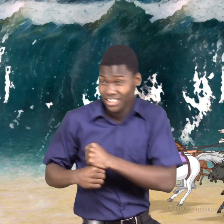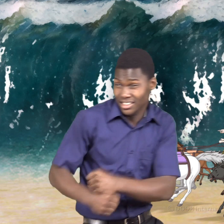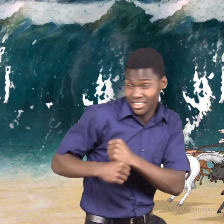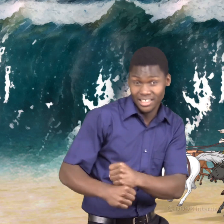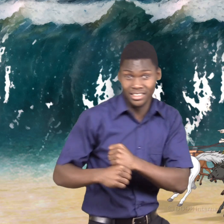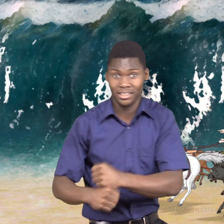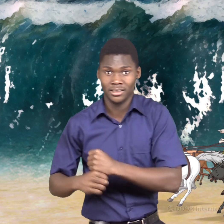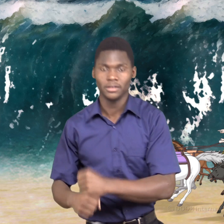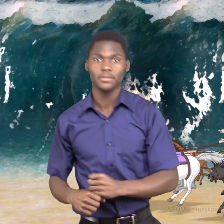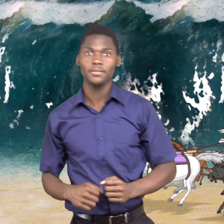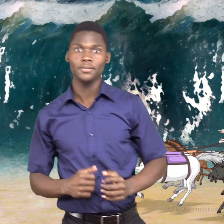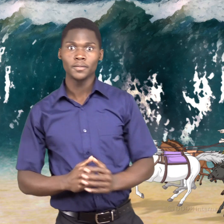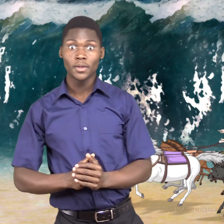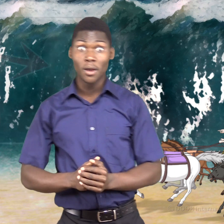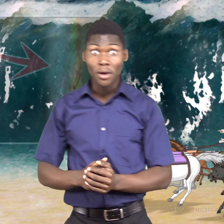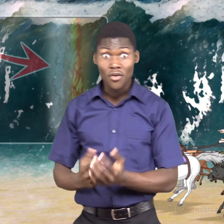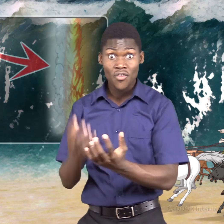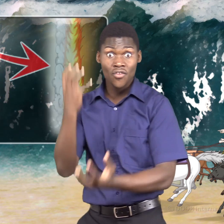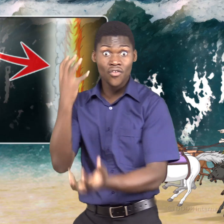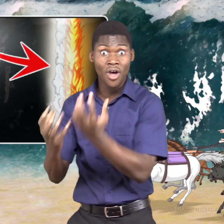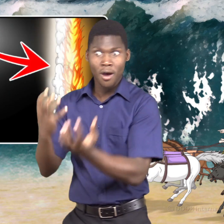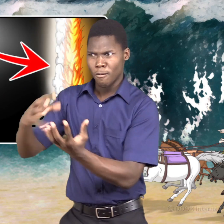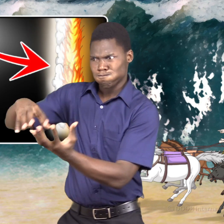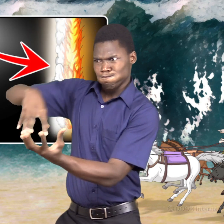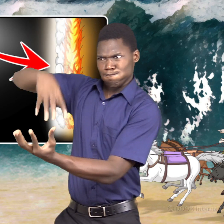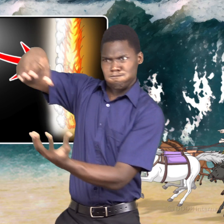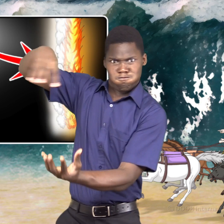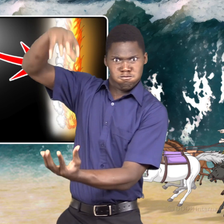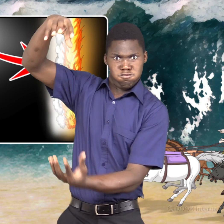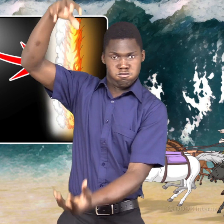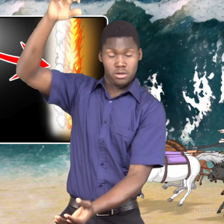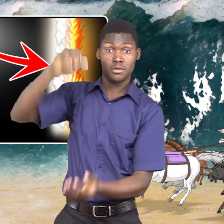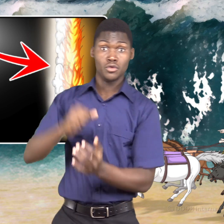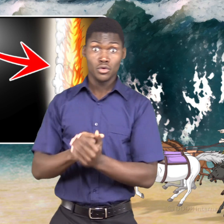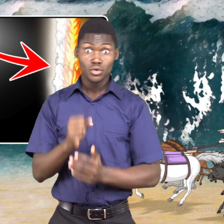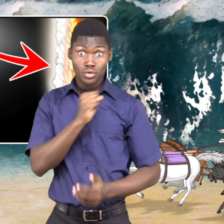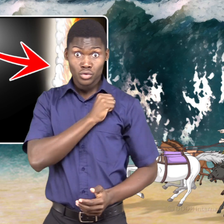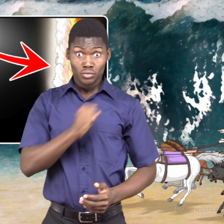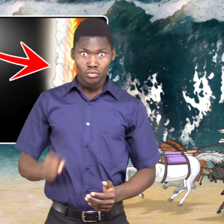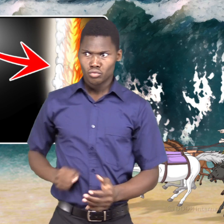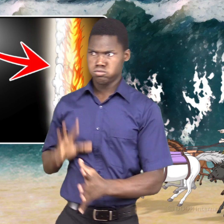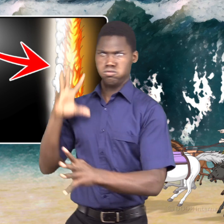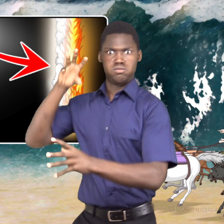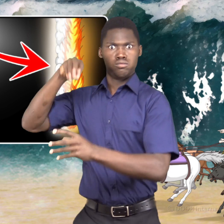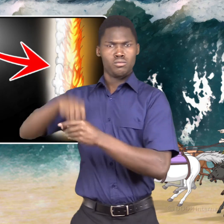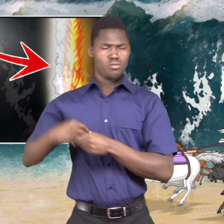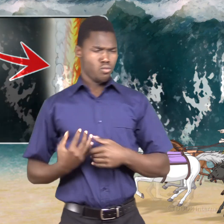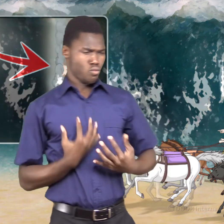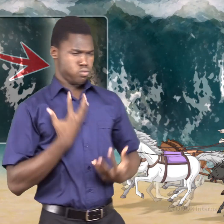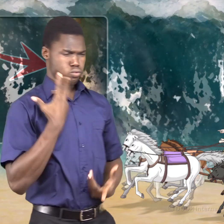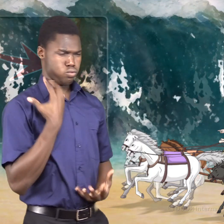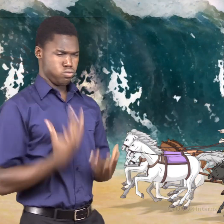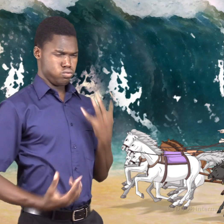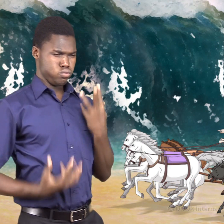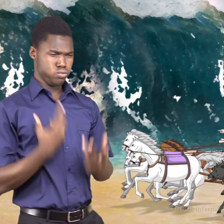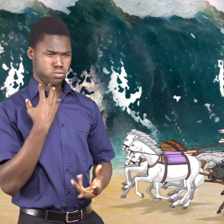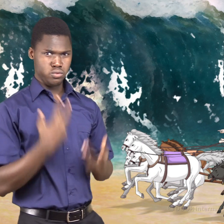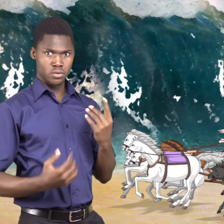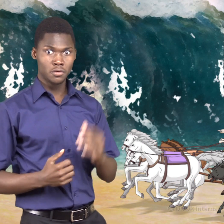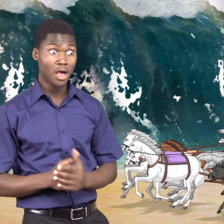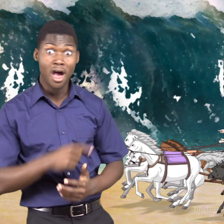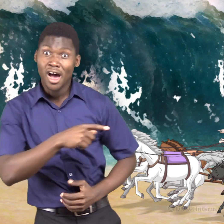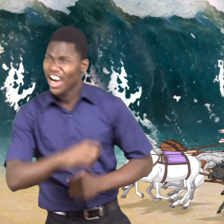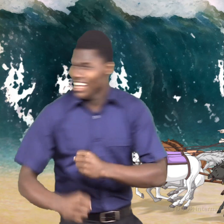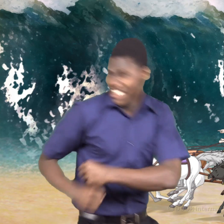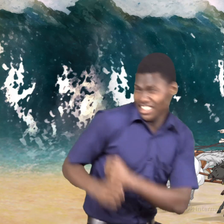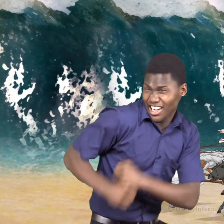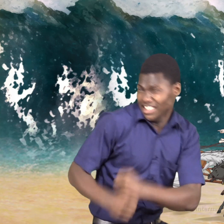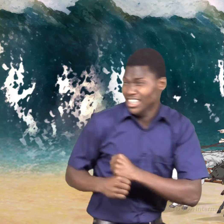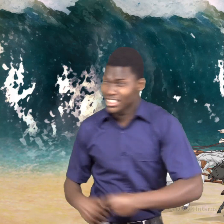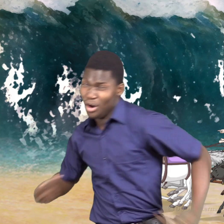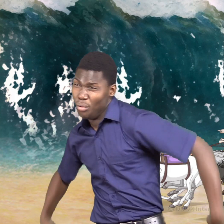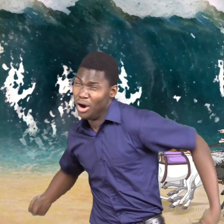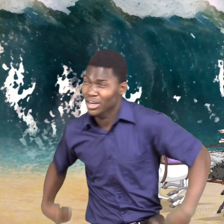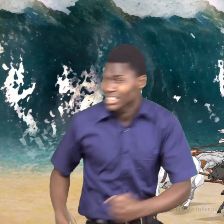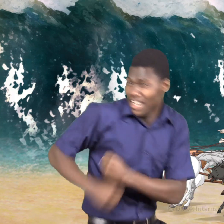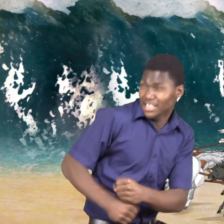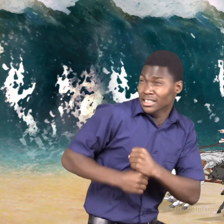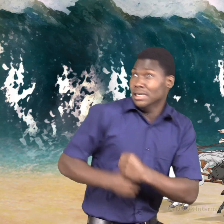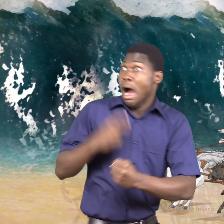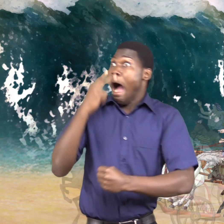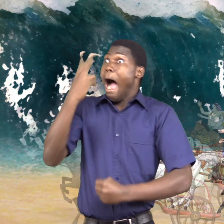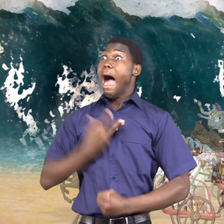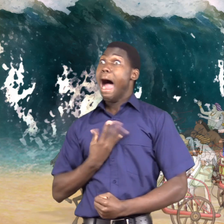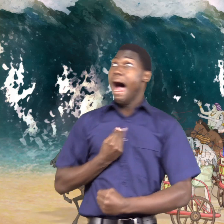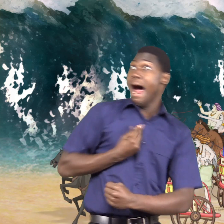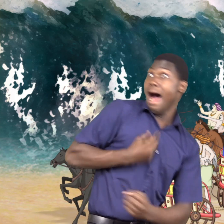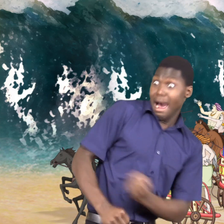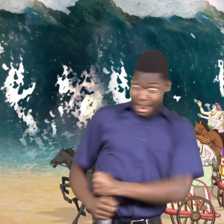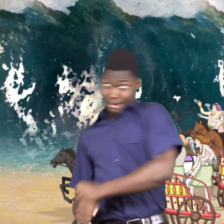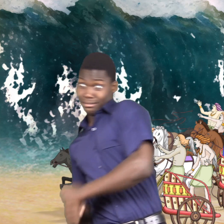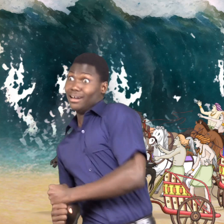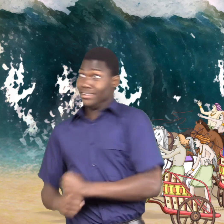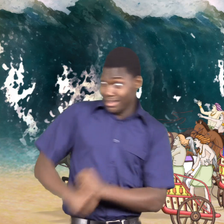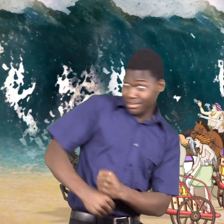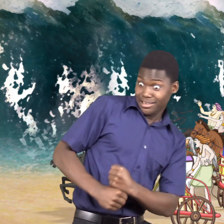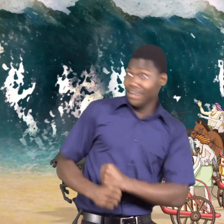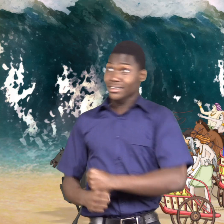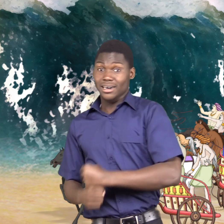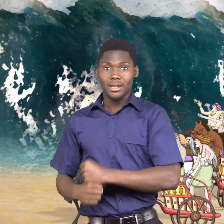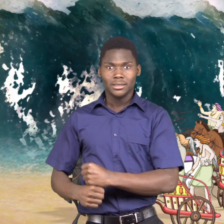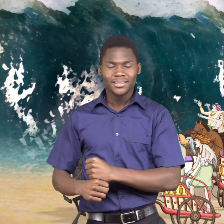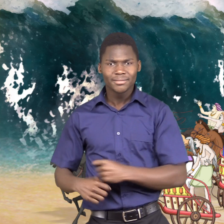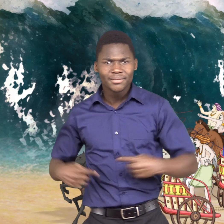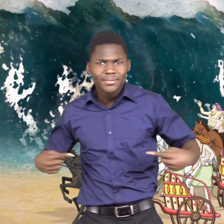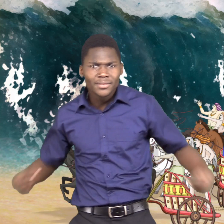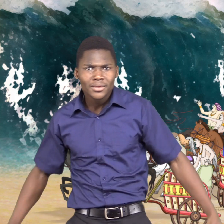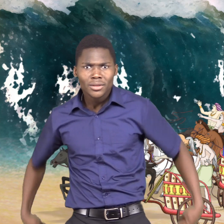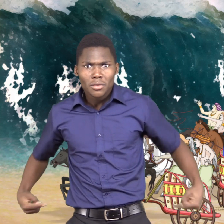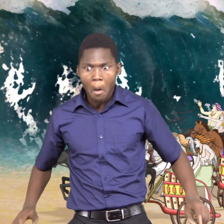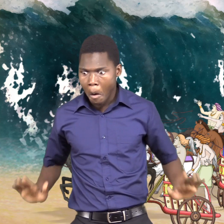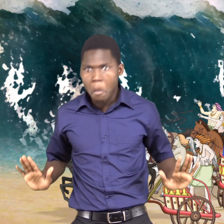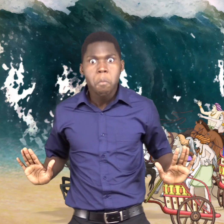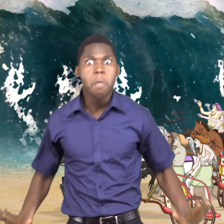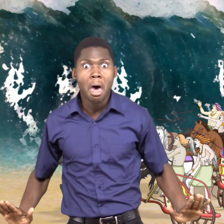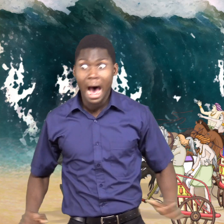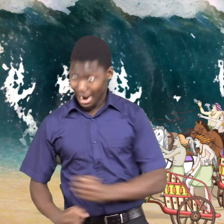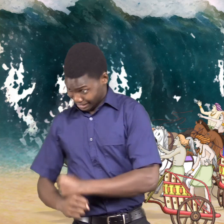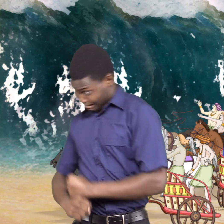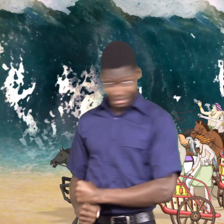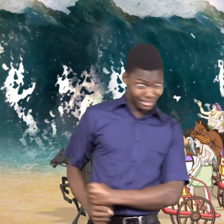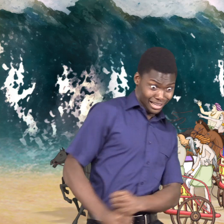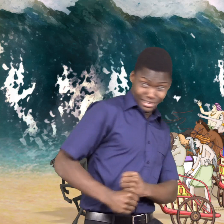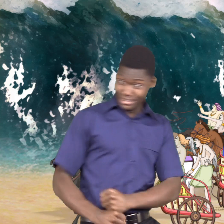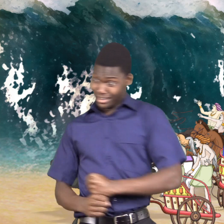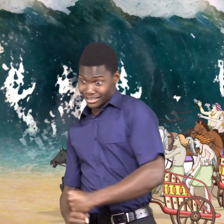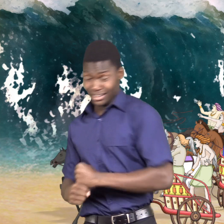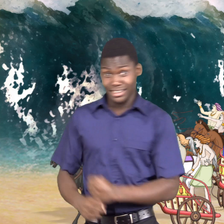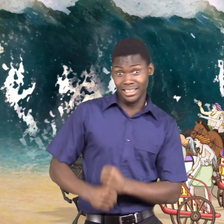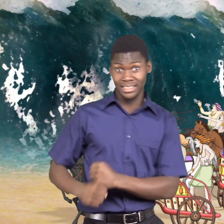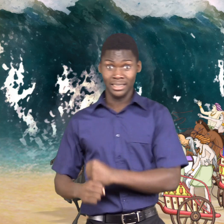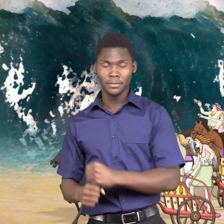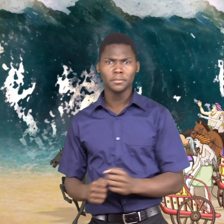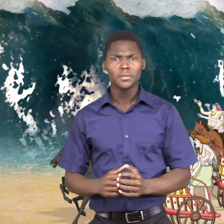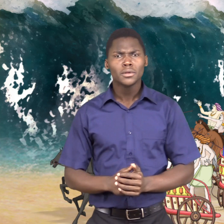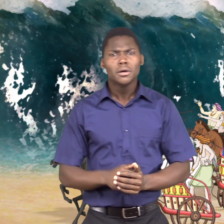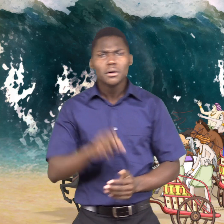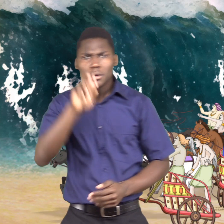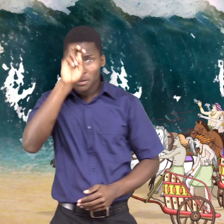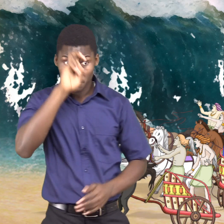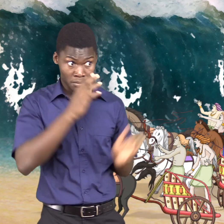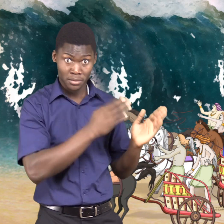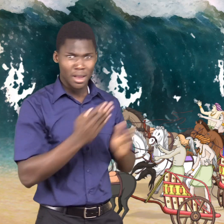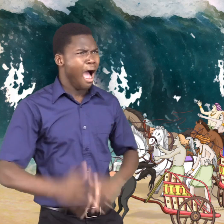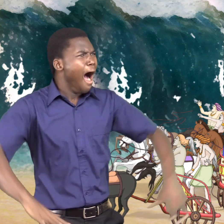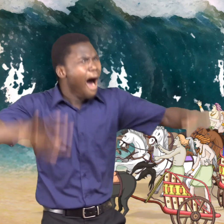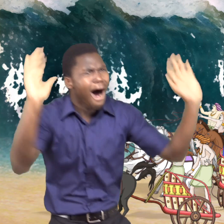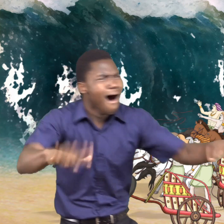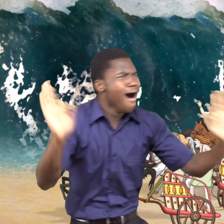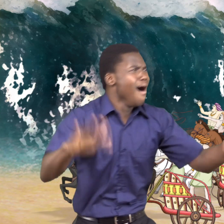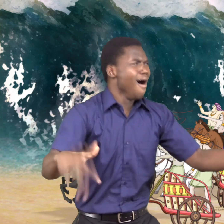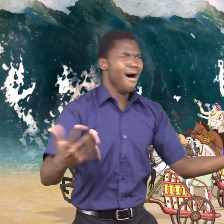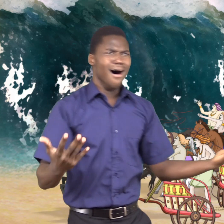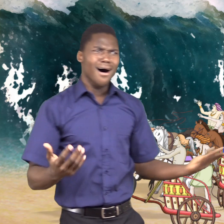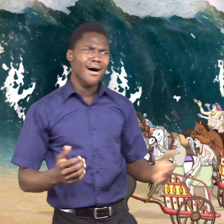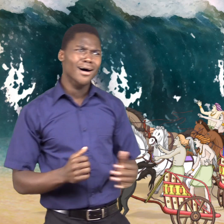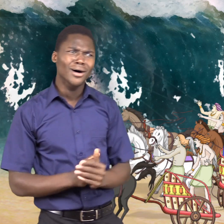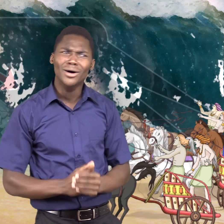At morning watch, however, the LORD looked down on the army of the Egyptians from the pillar of fire and cloud, and He threw their camp into confusion.